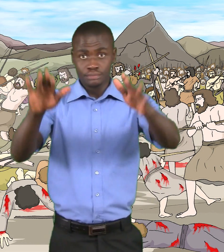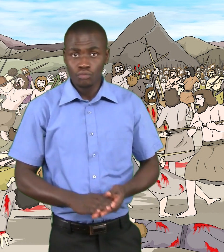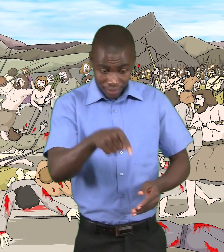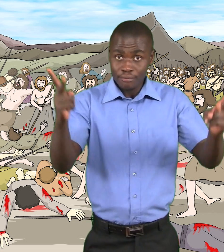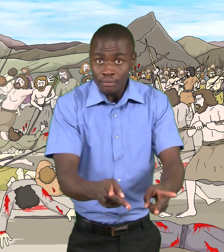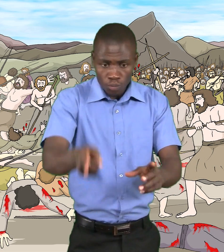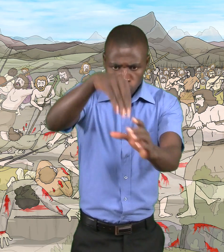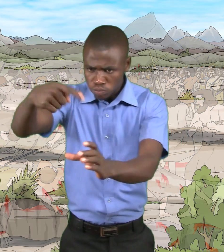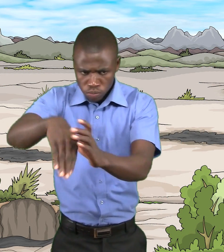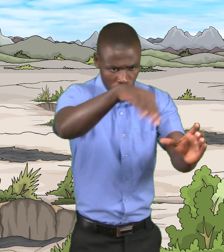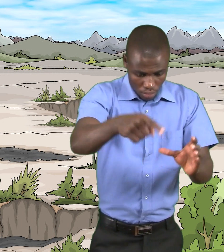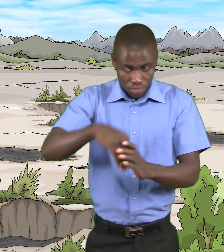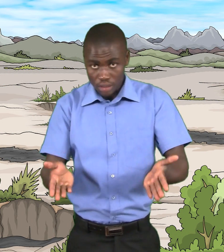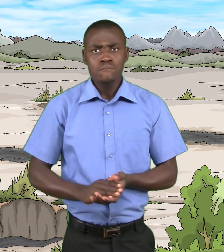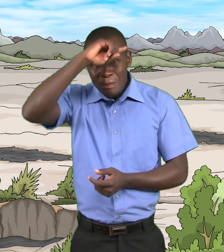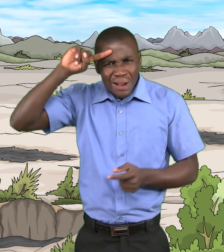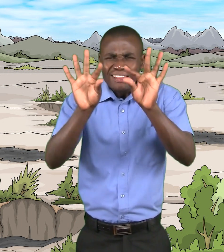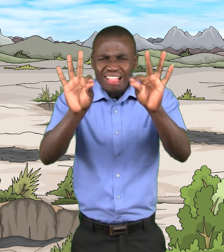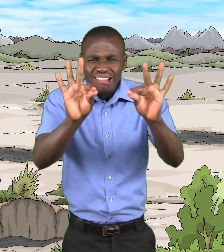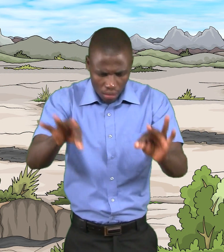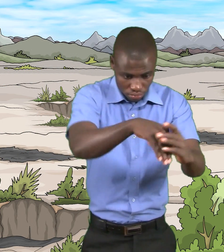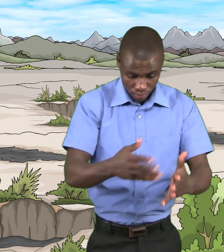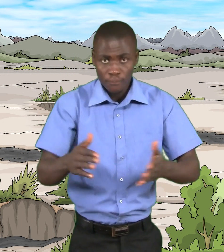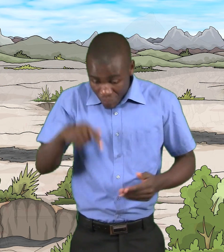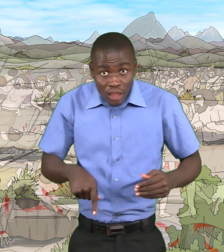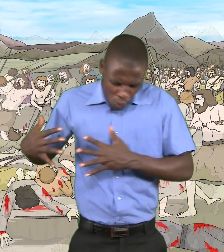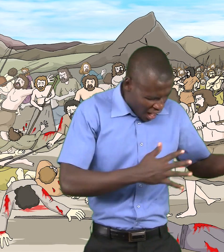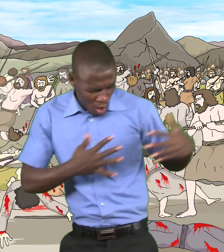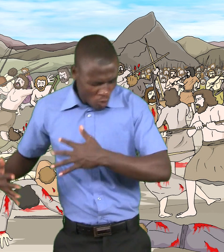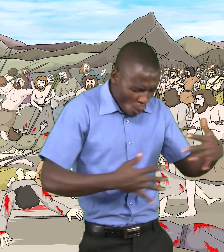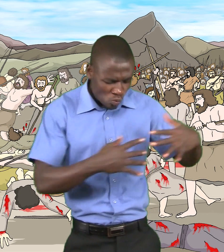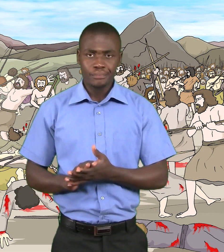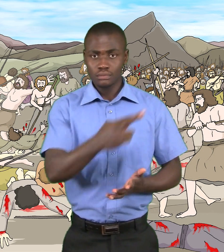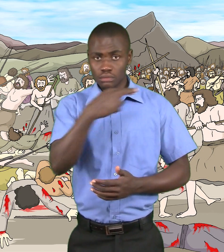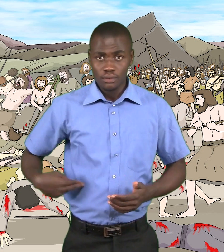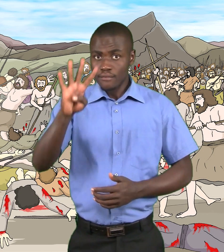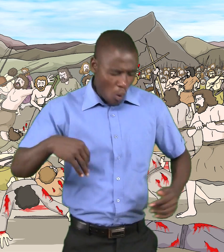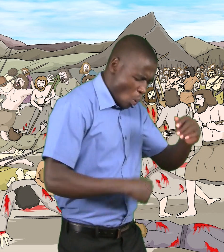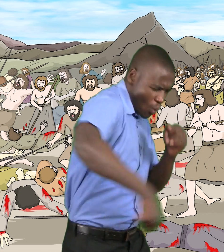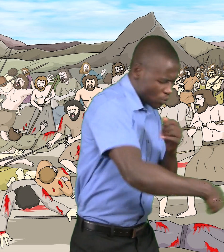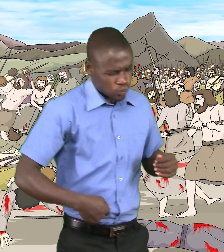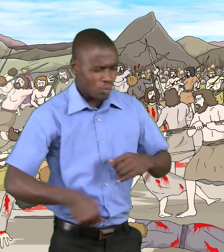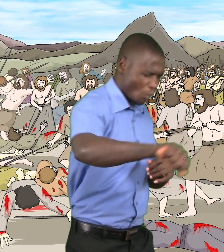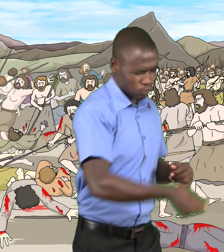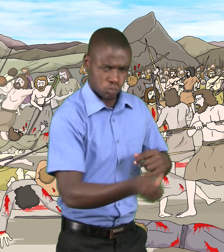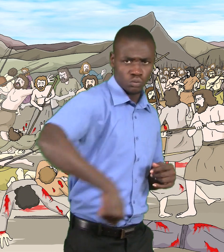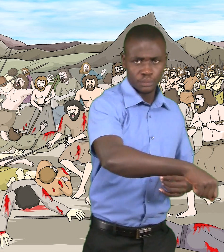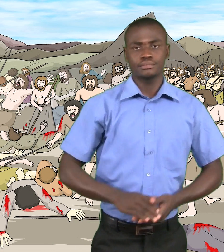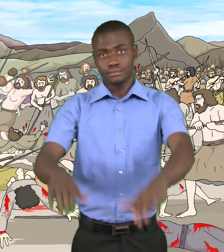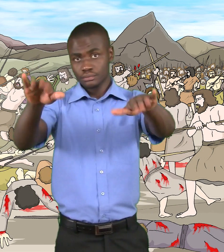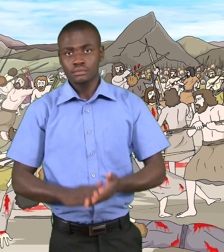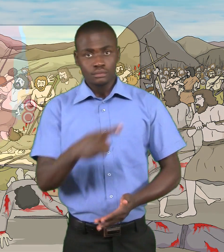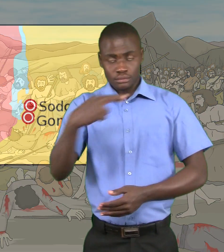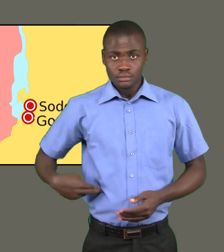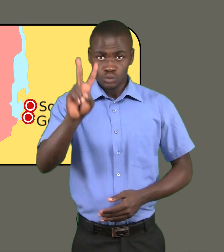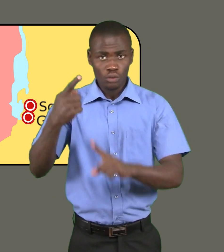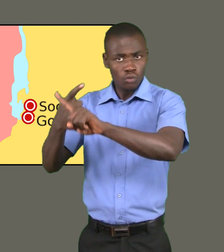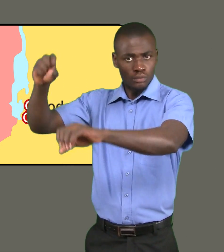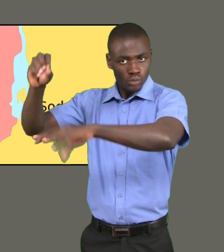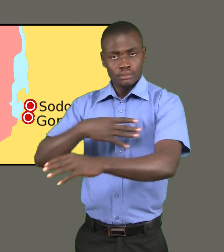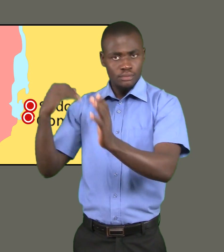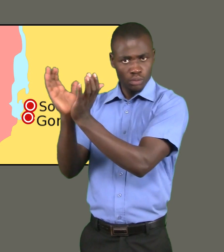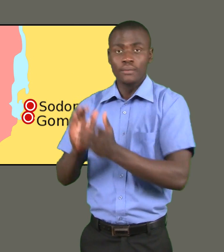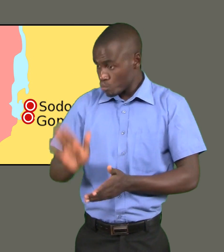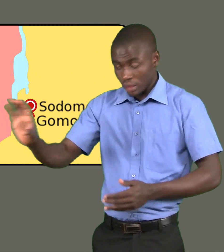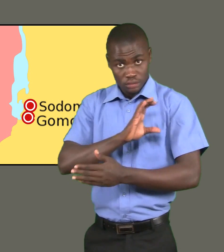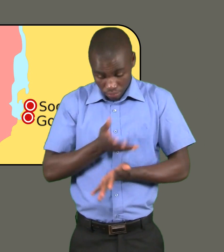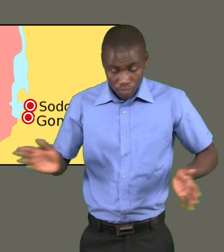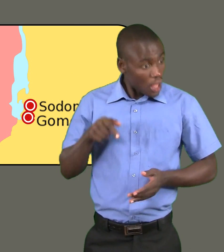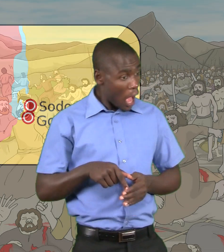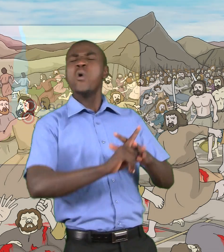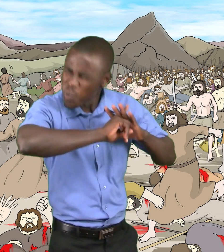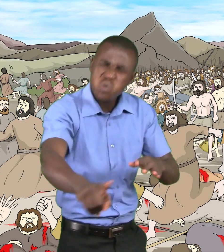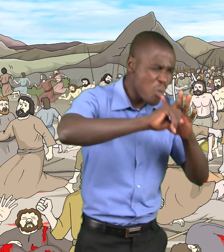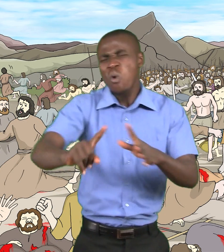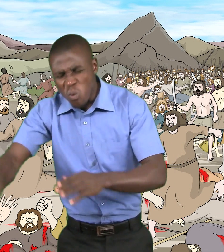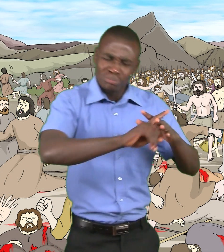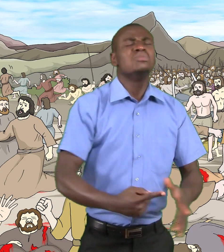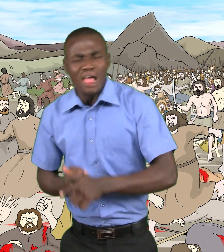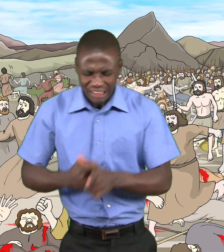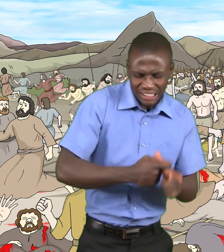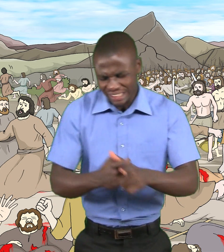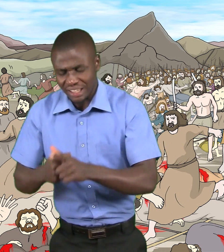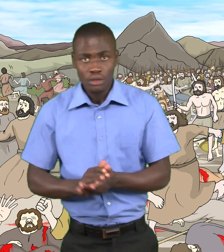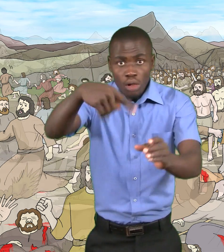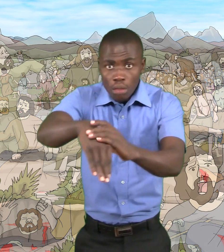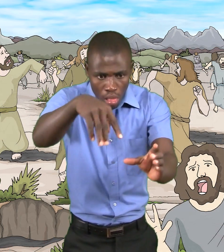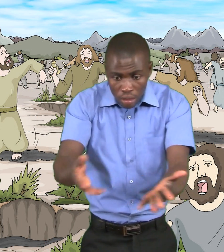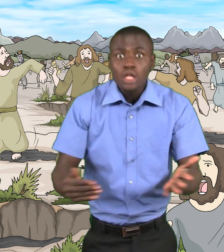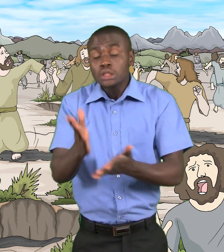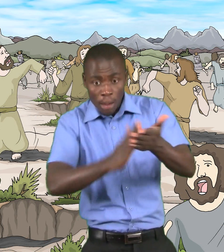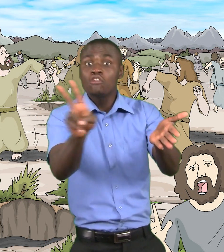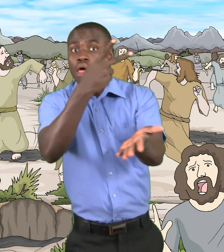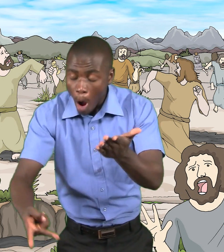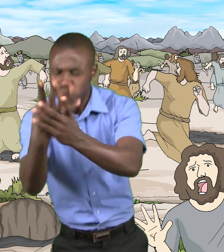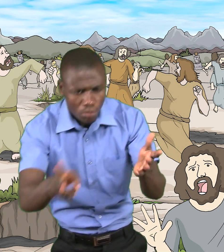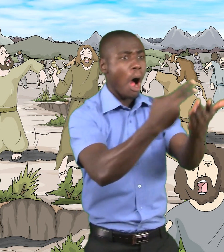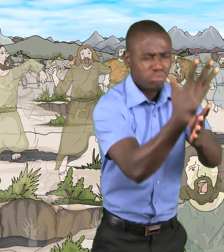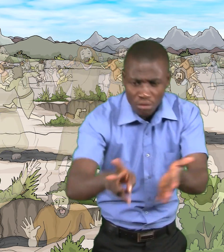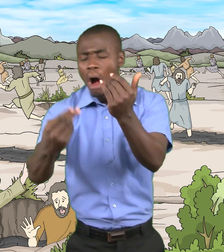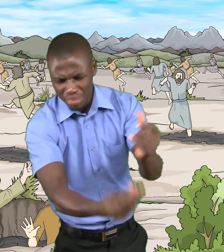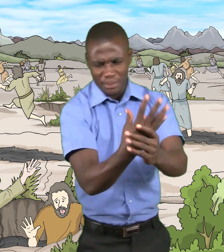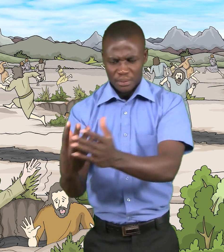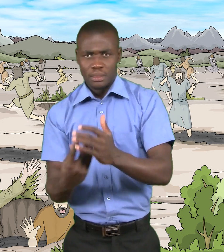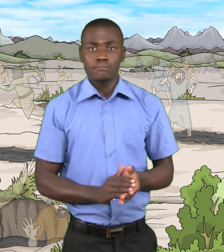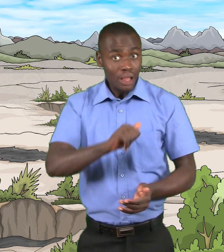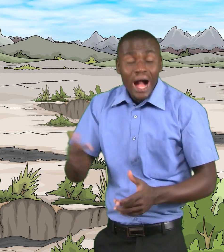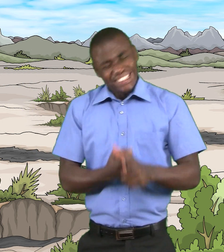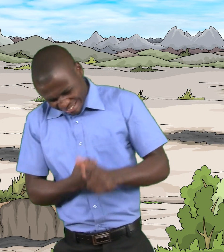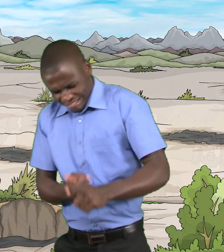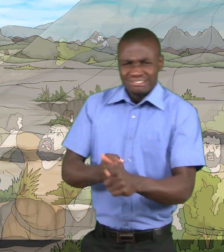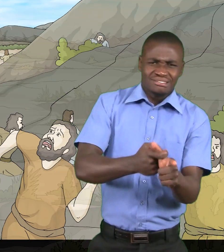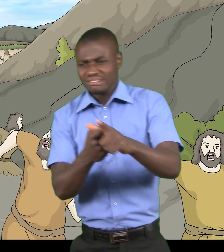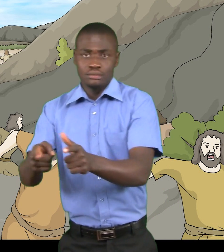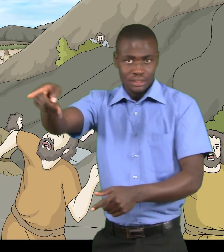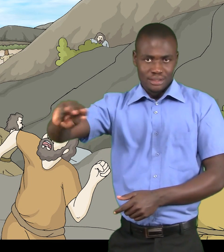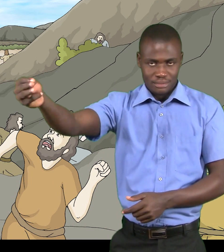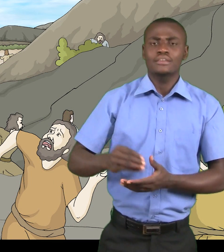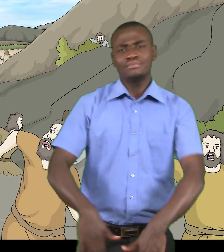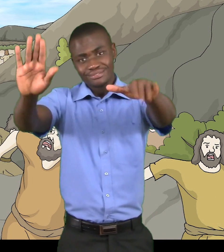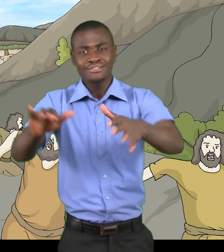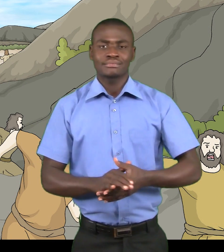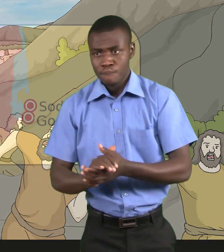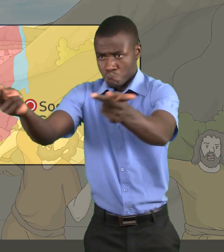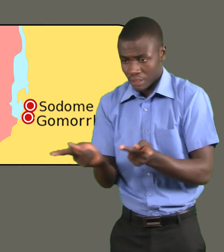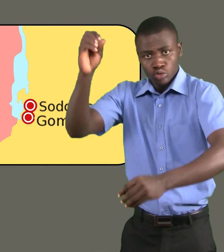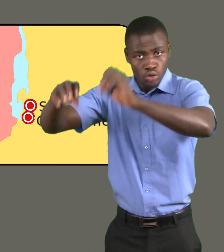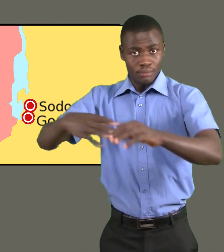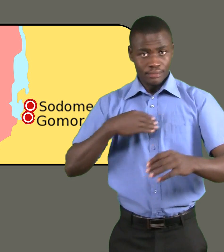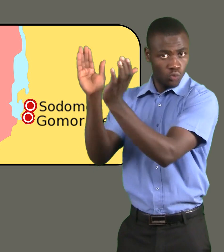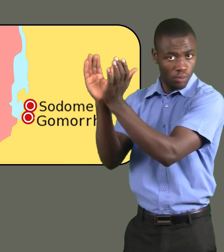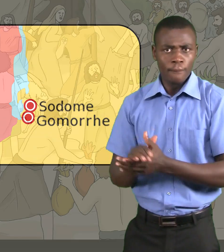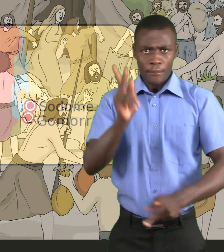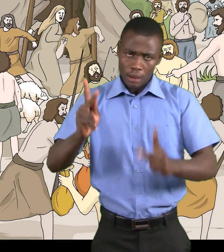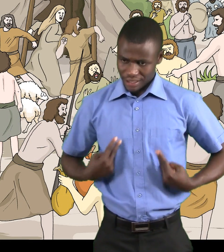Now the Valley of Siddim was full of tar pits, and as the kings of Sodom and Gomorrah fled, some men fell into the pits, but the survivors fled to the hill country.